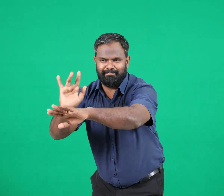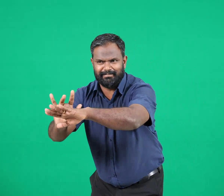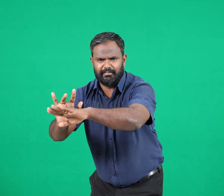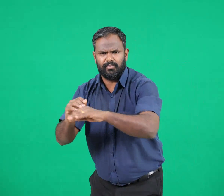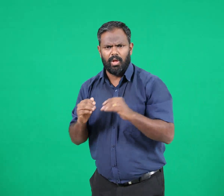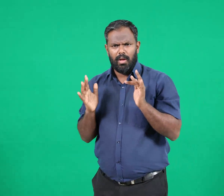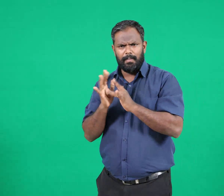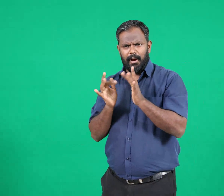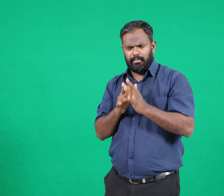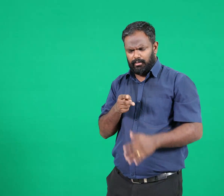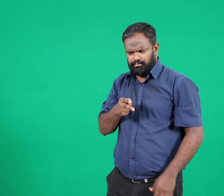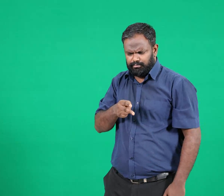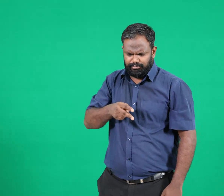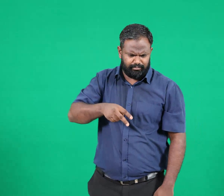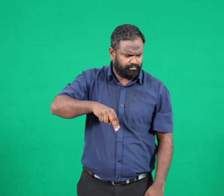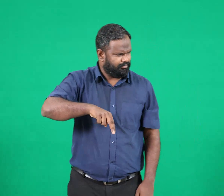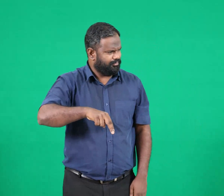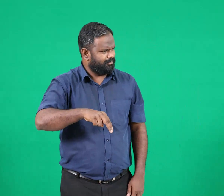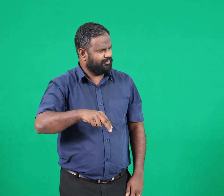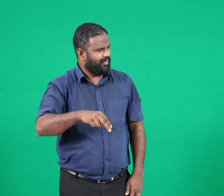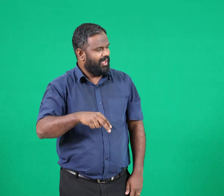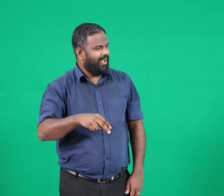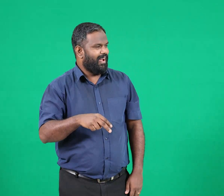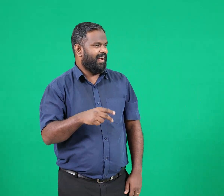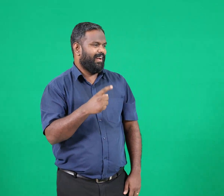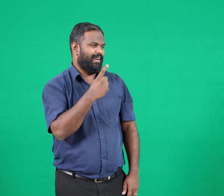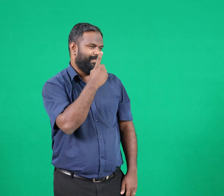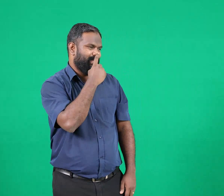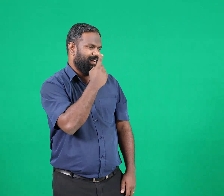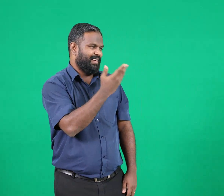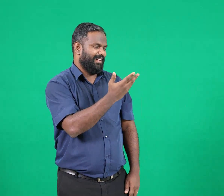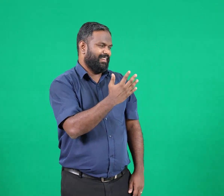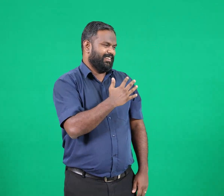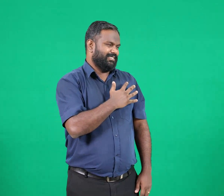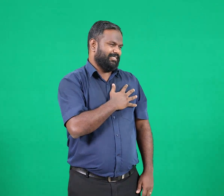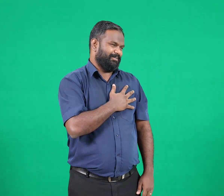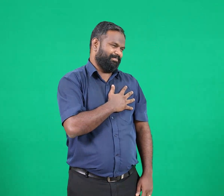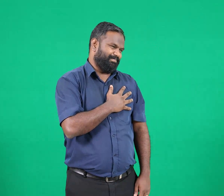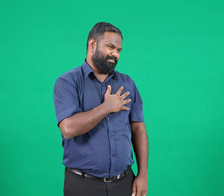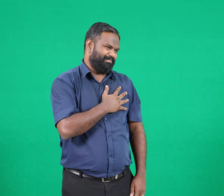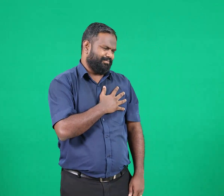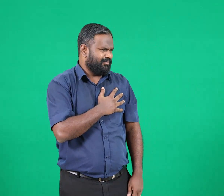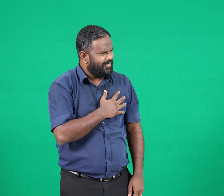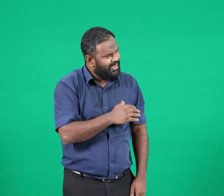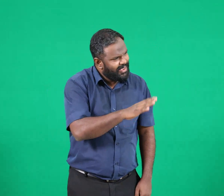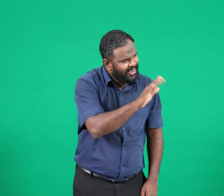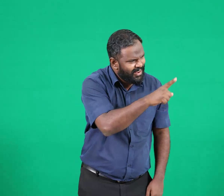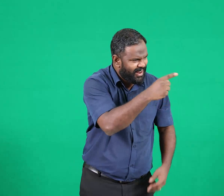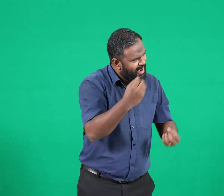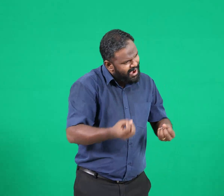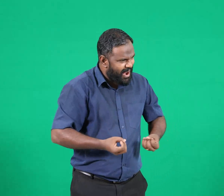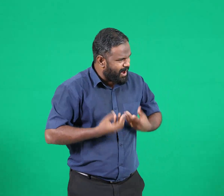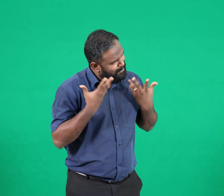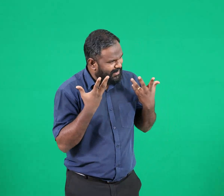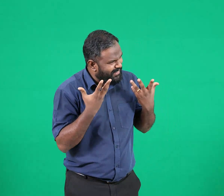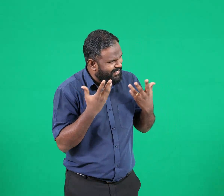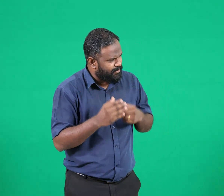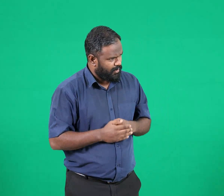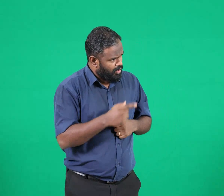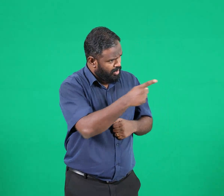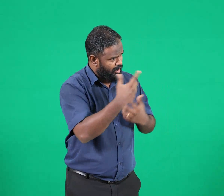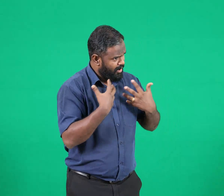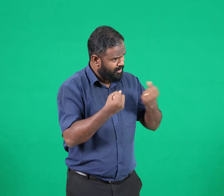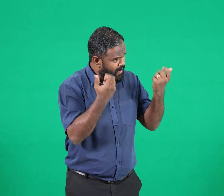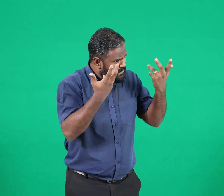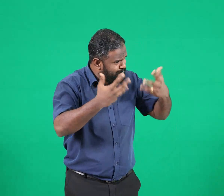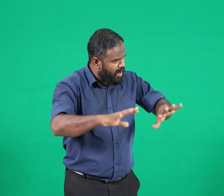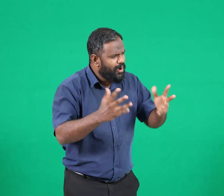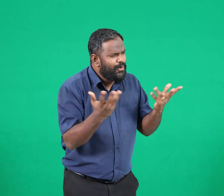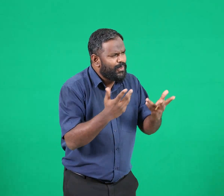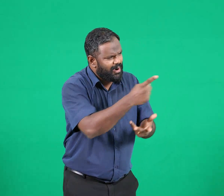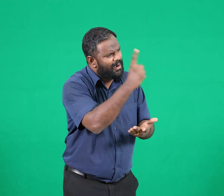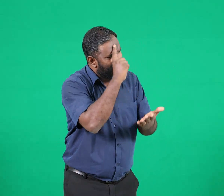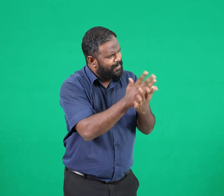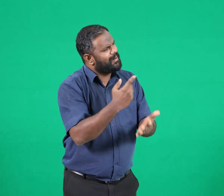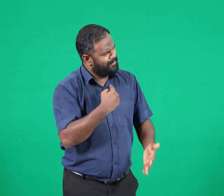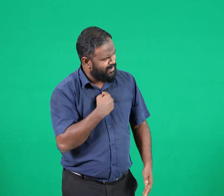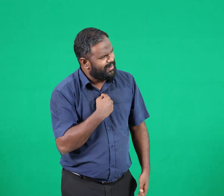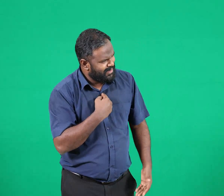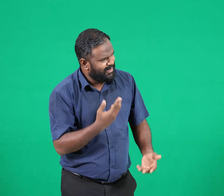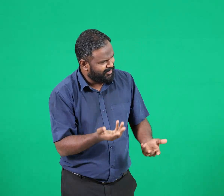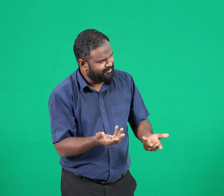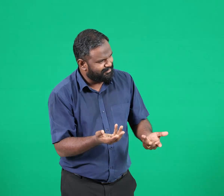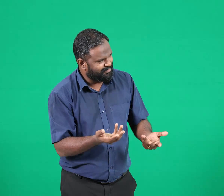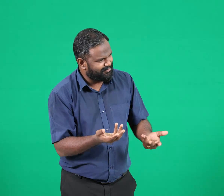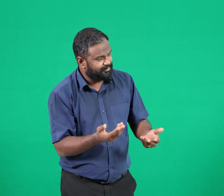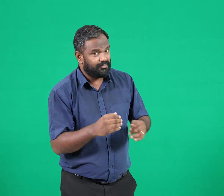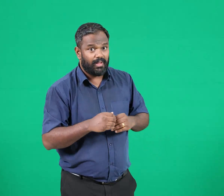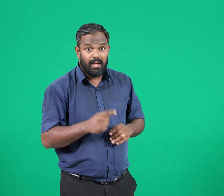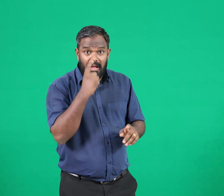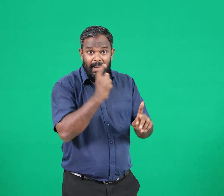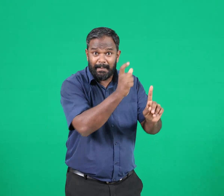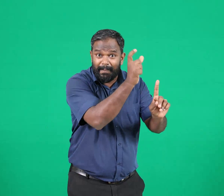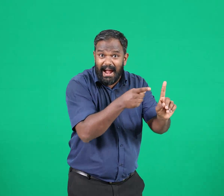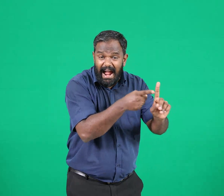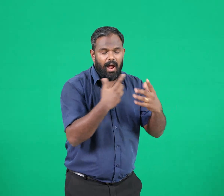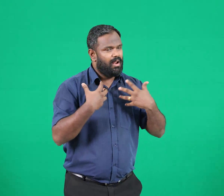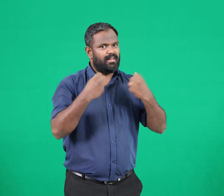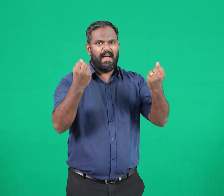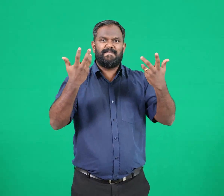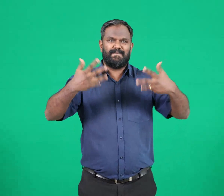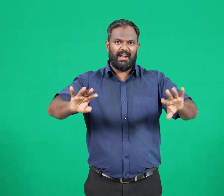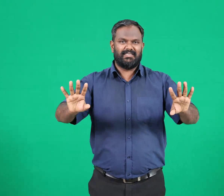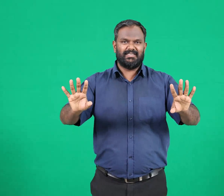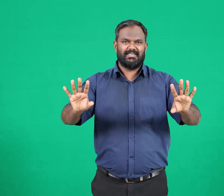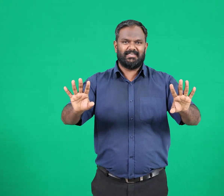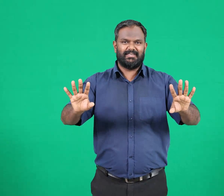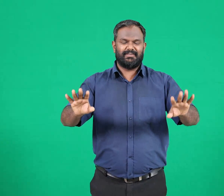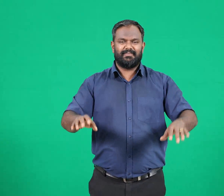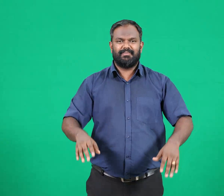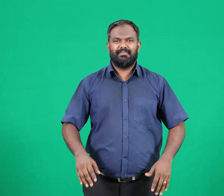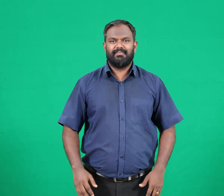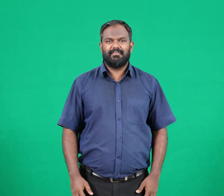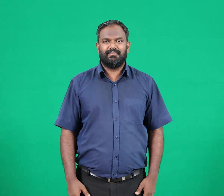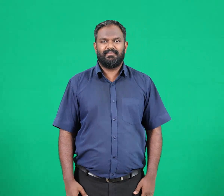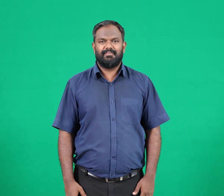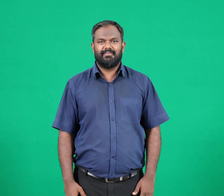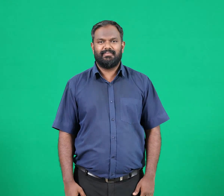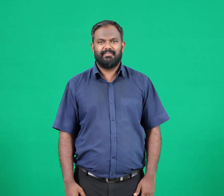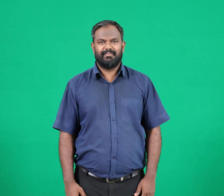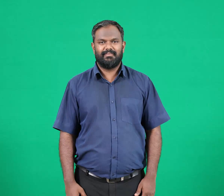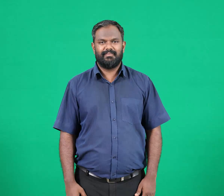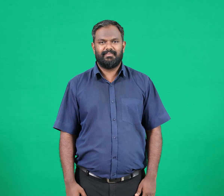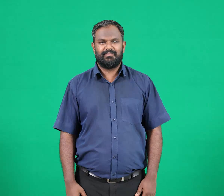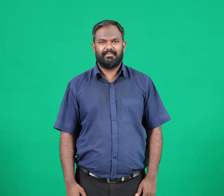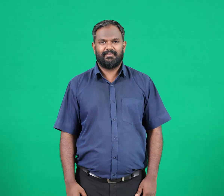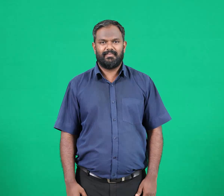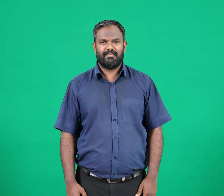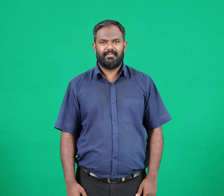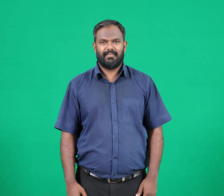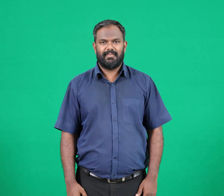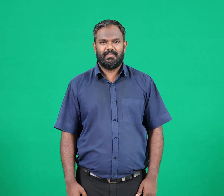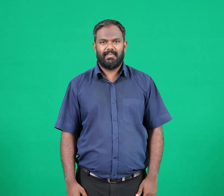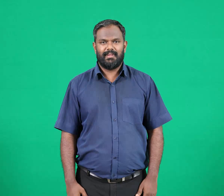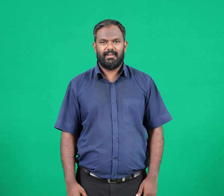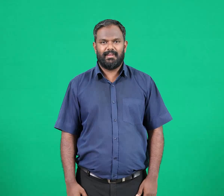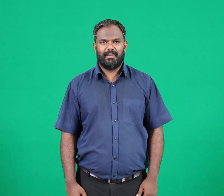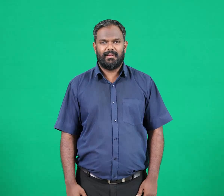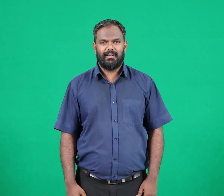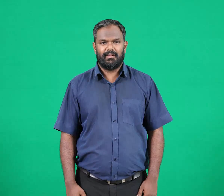" Take courage, daughter," He said, "your faith has healed you." And the woman was cured from that very hour.